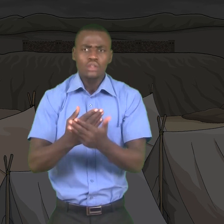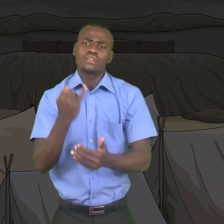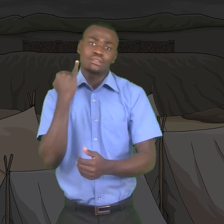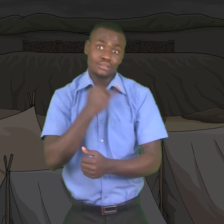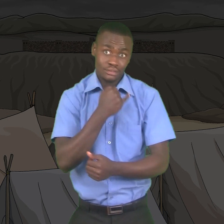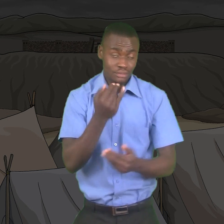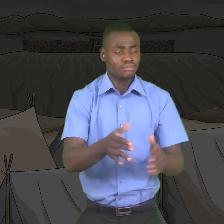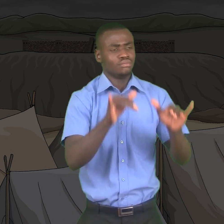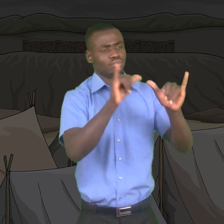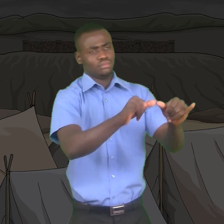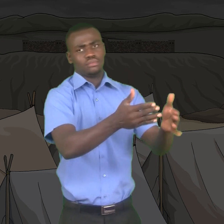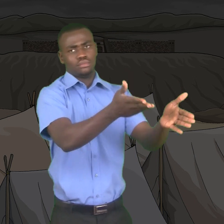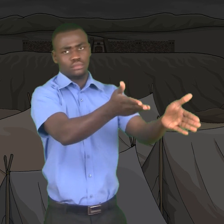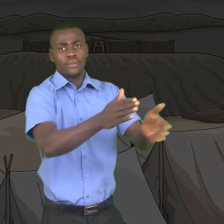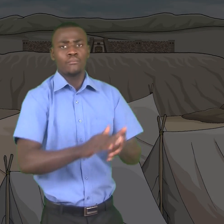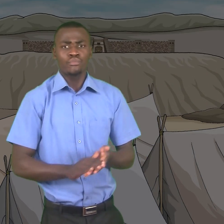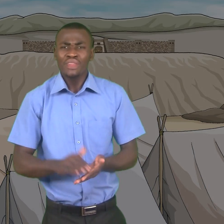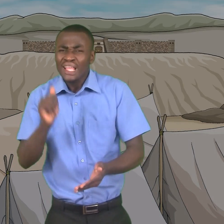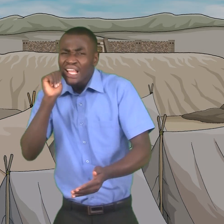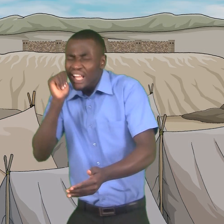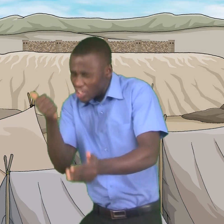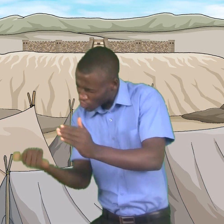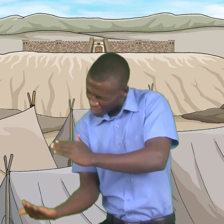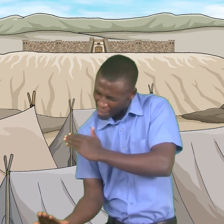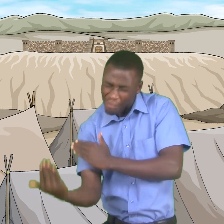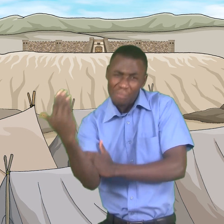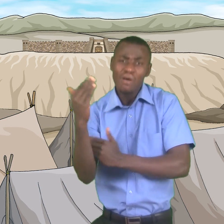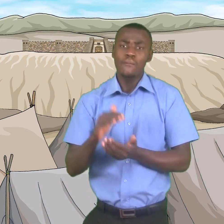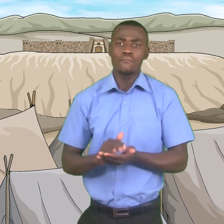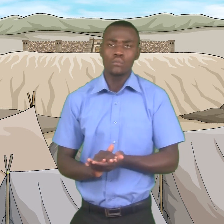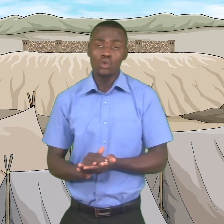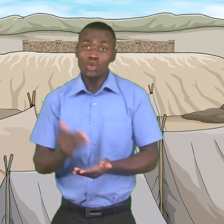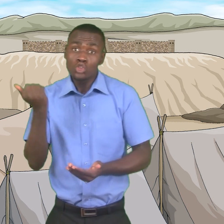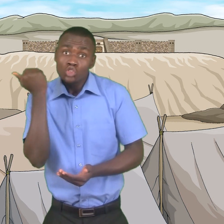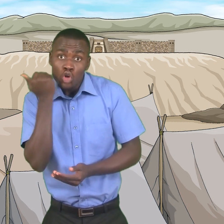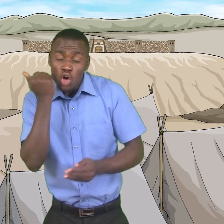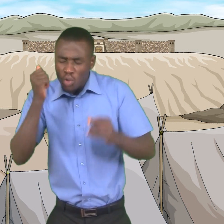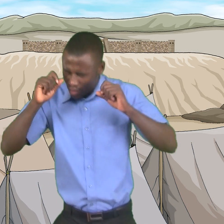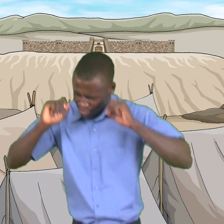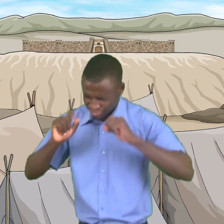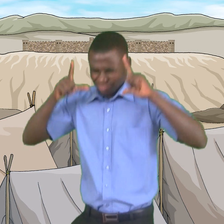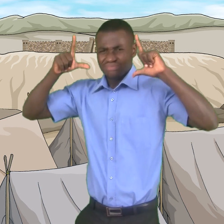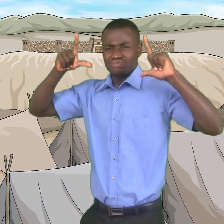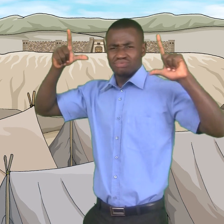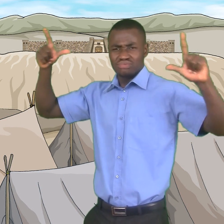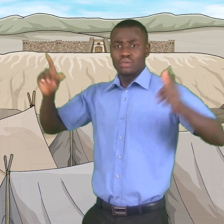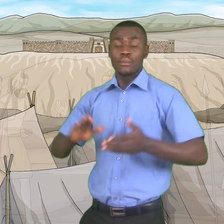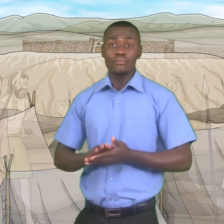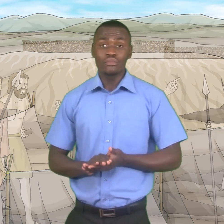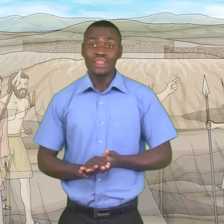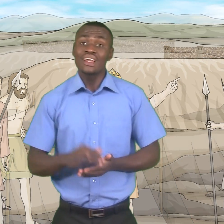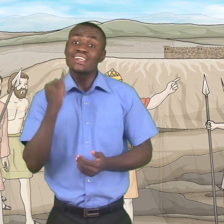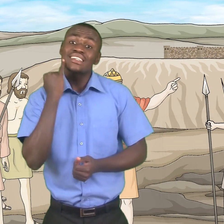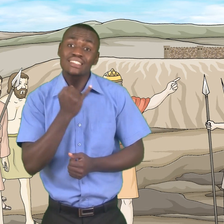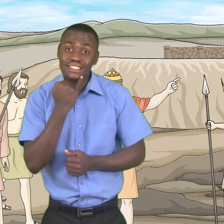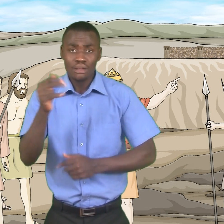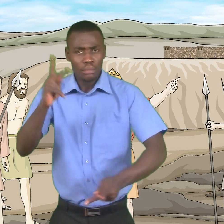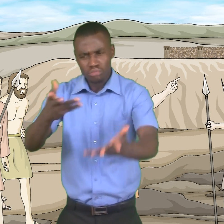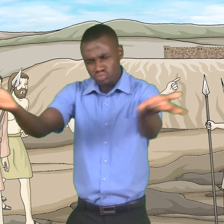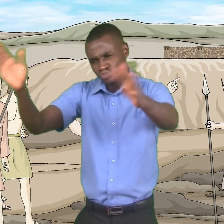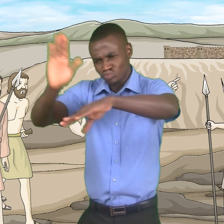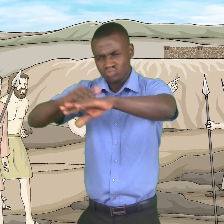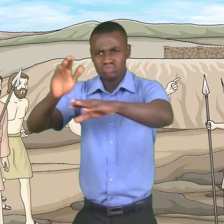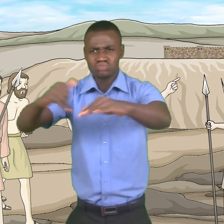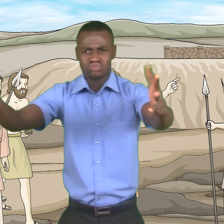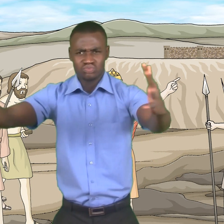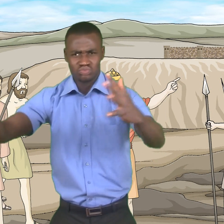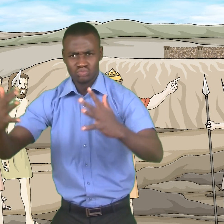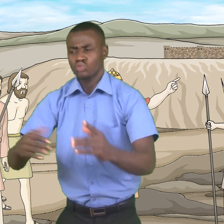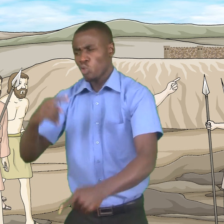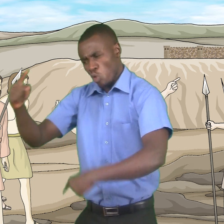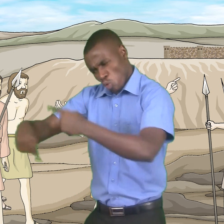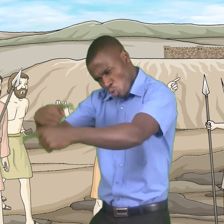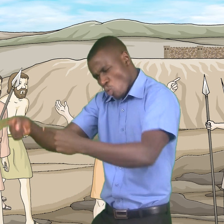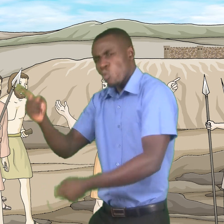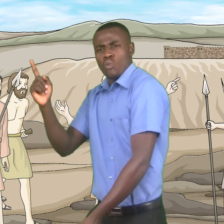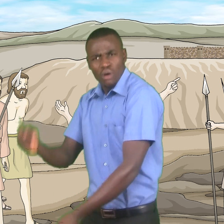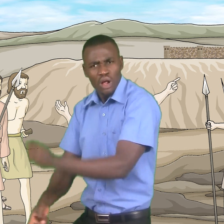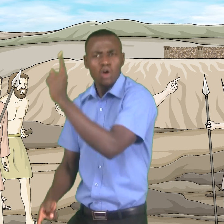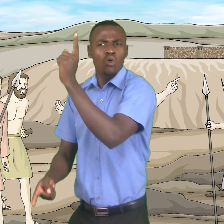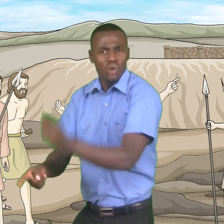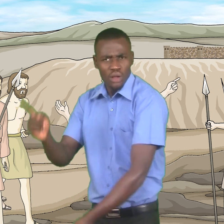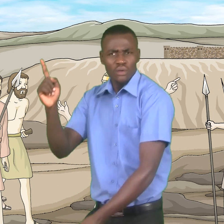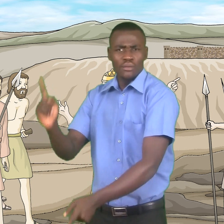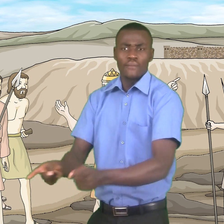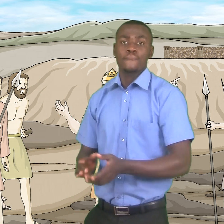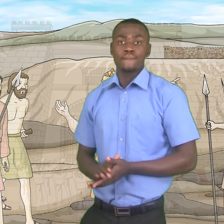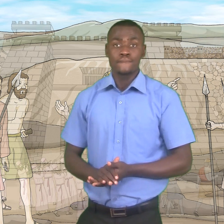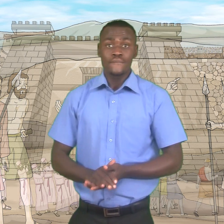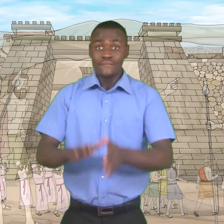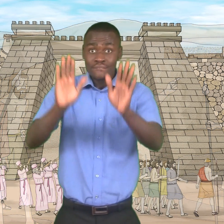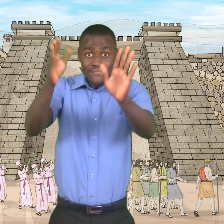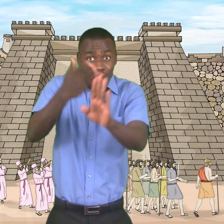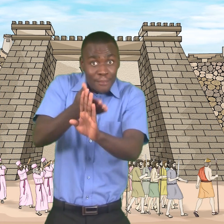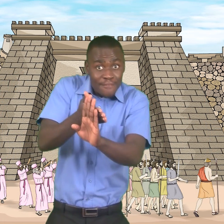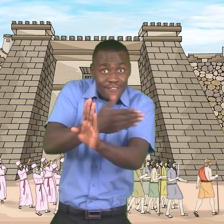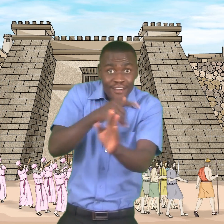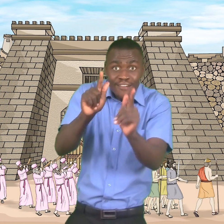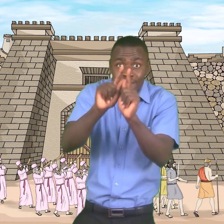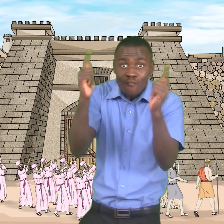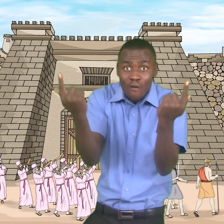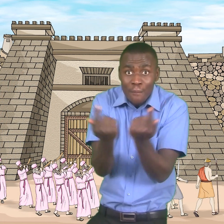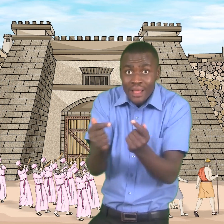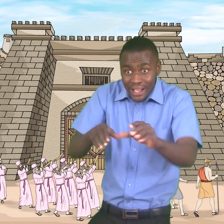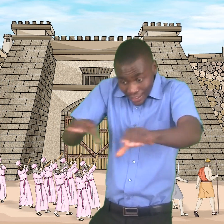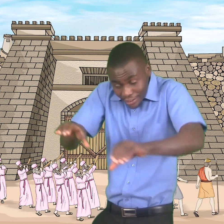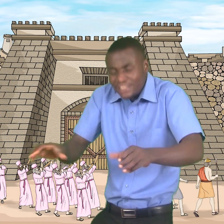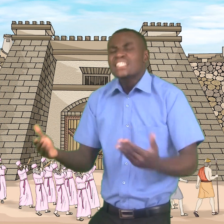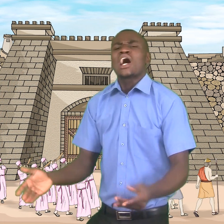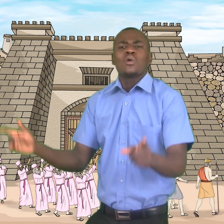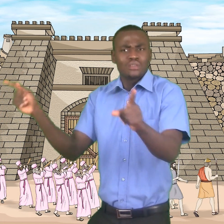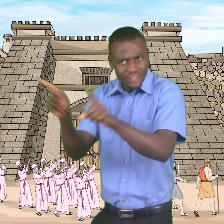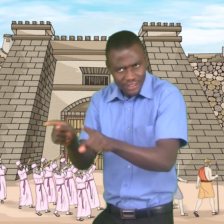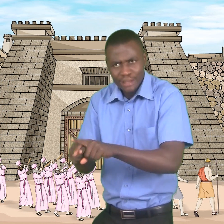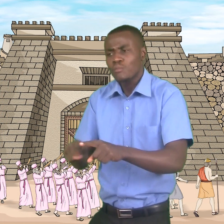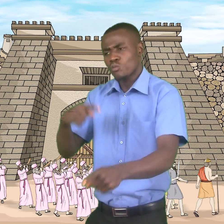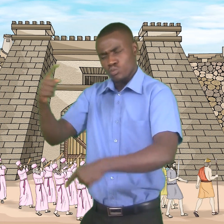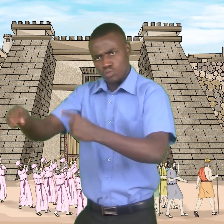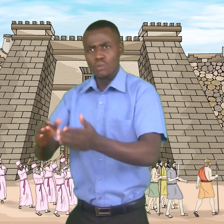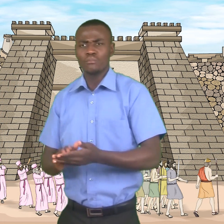Joshua got up early the next morning, and the priests took the ark of the LORD.